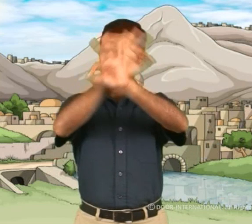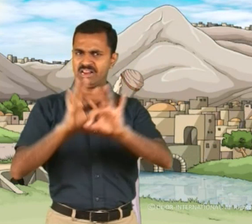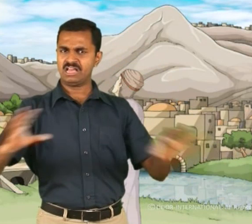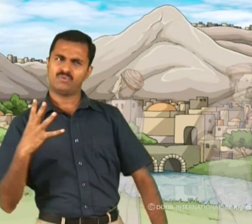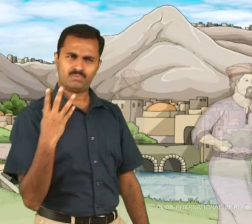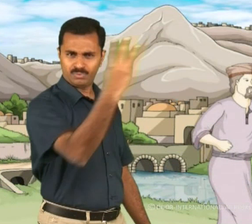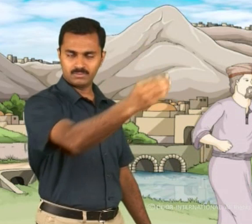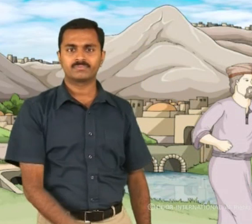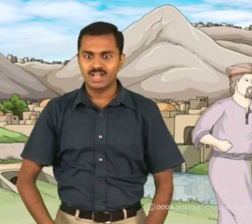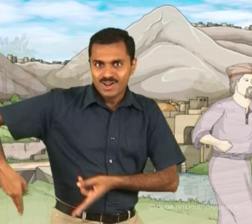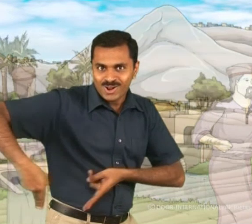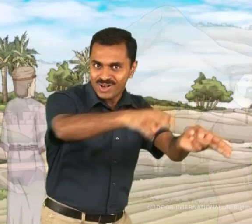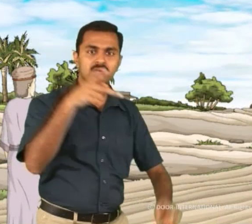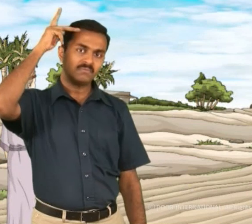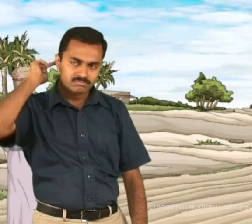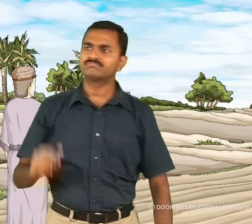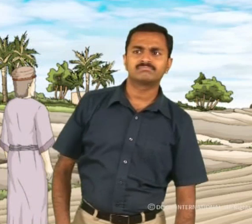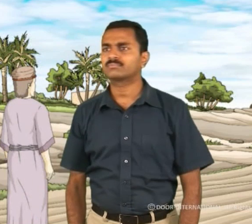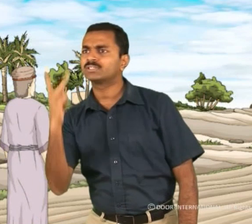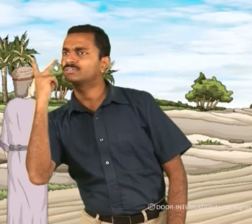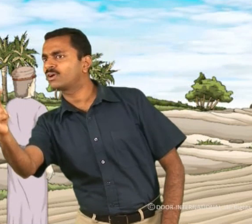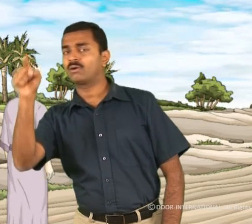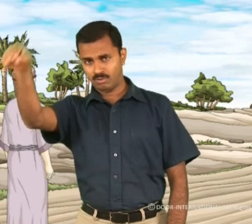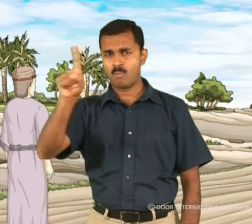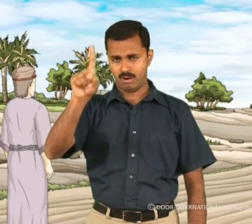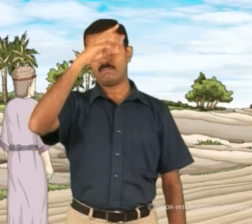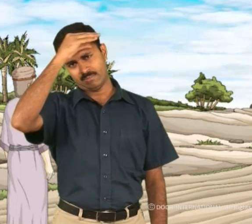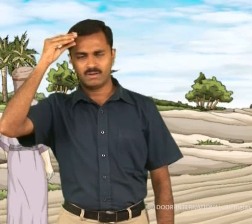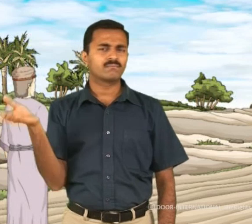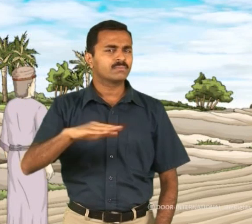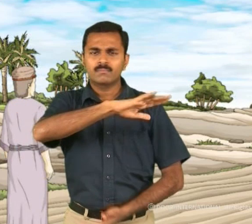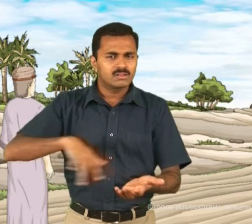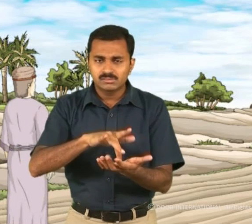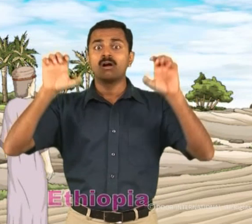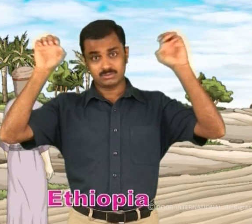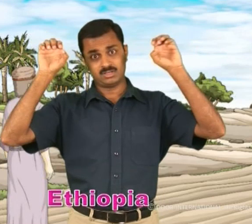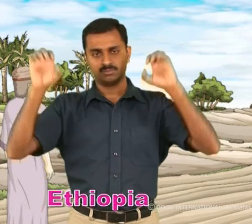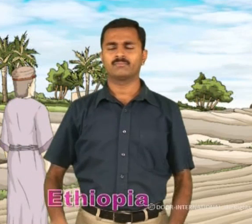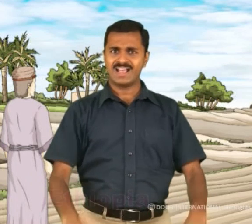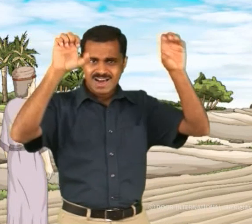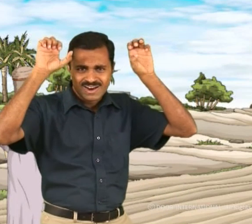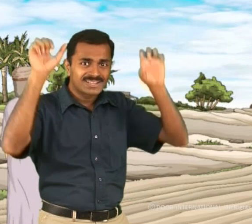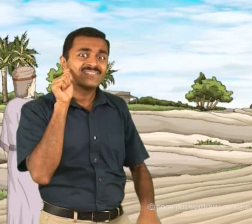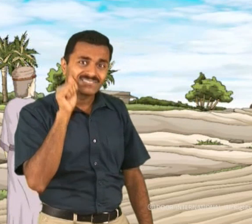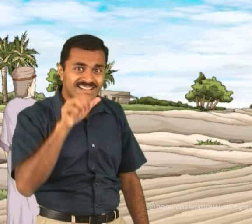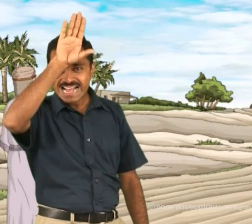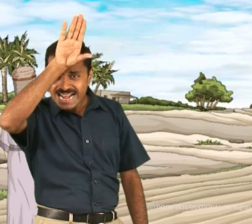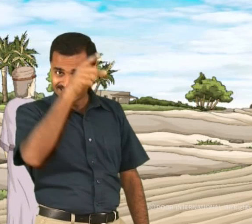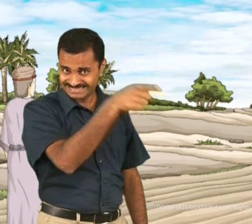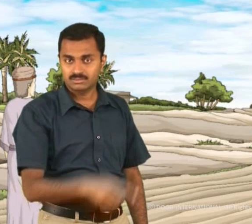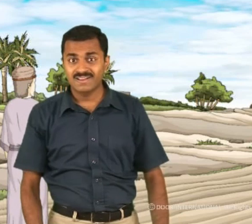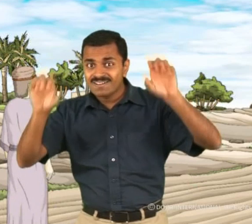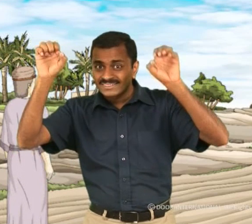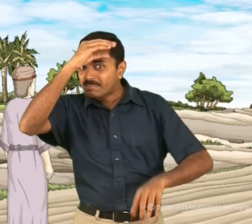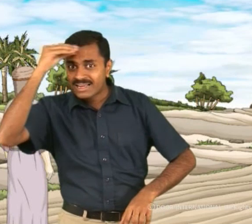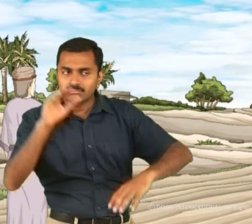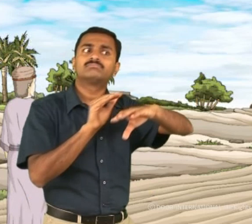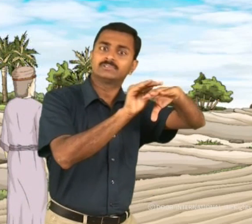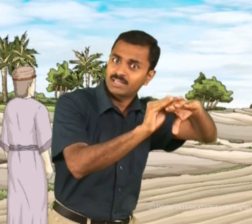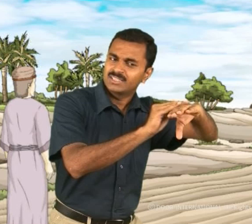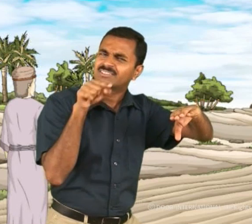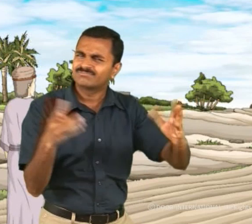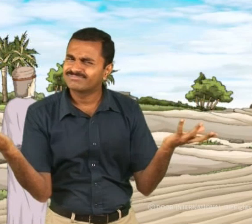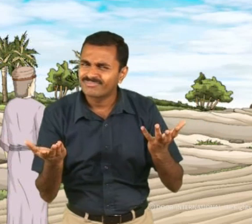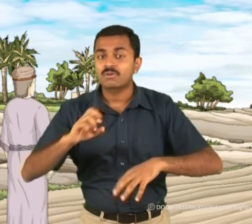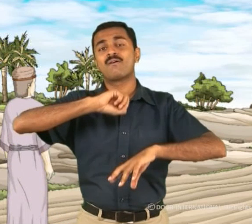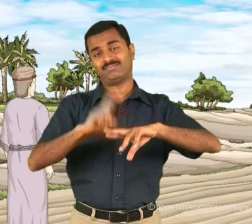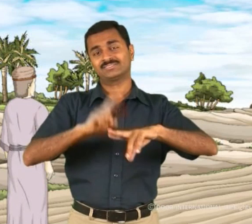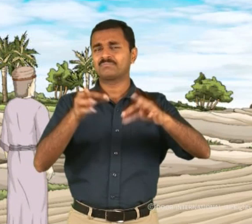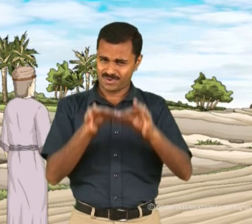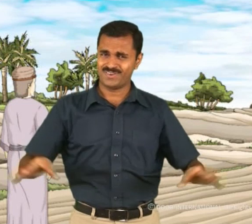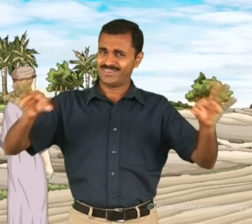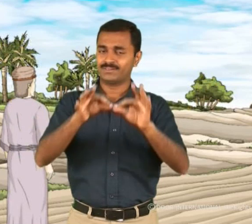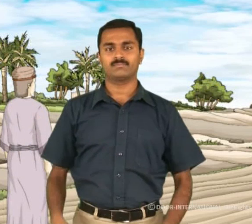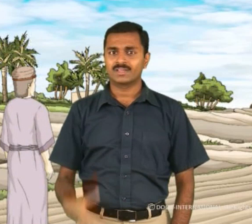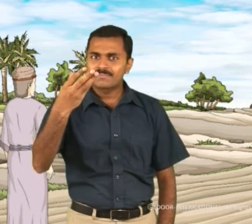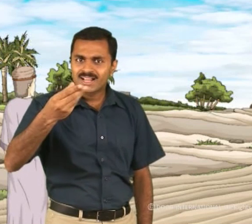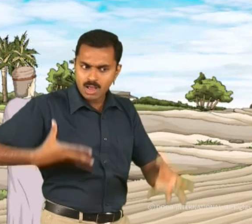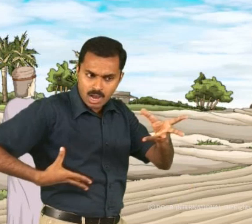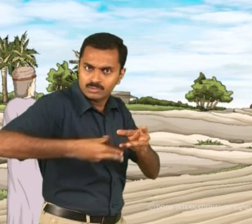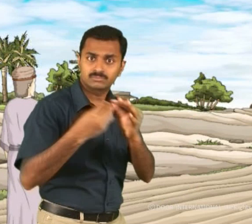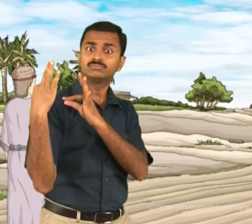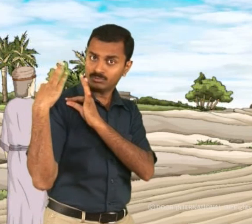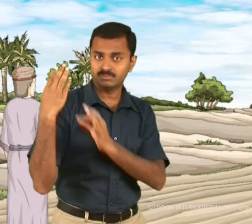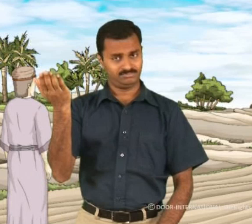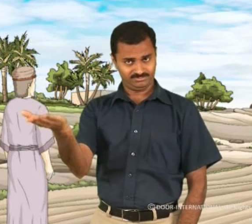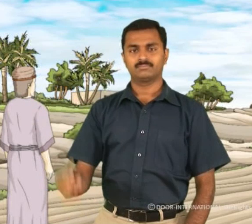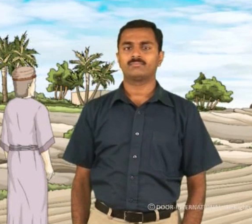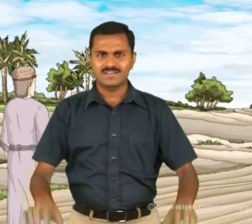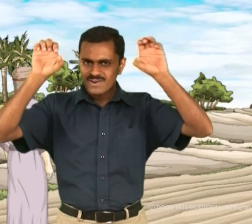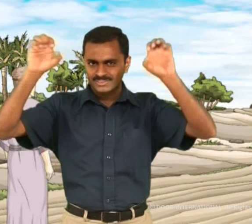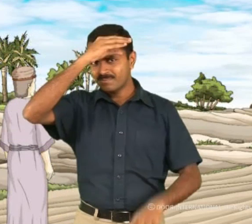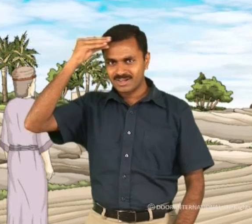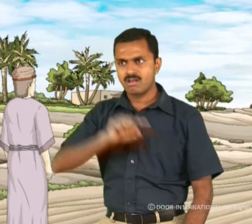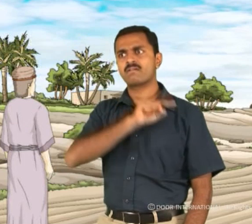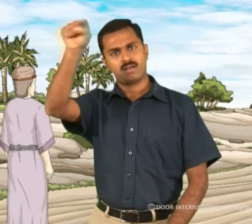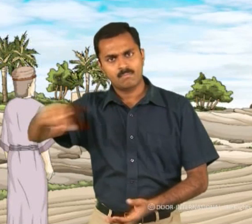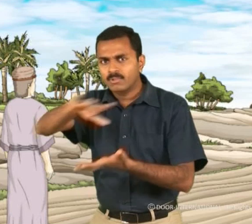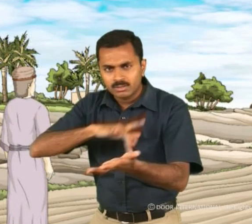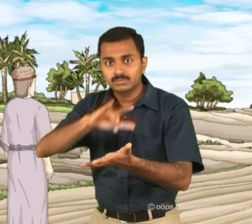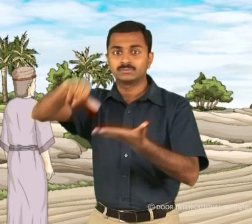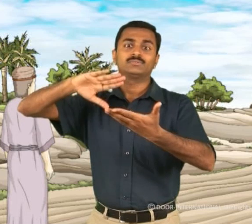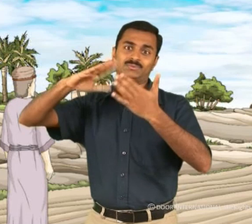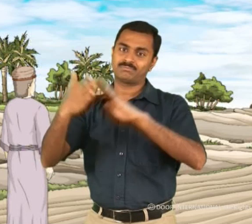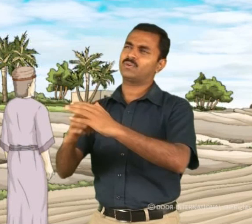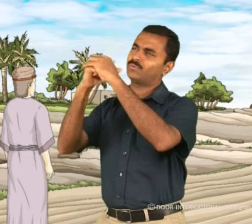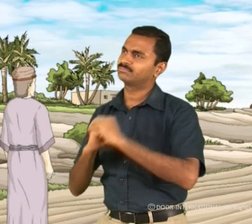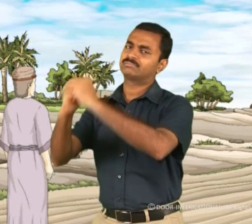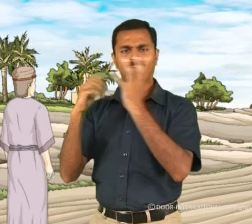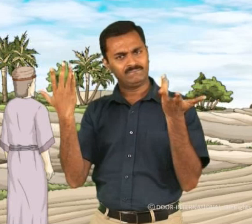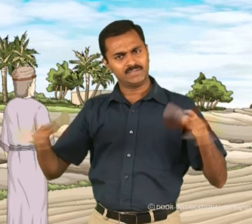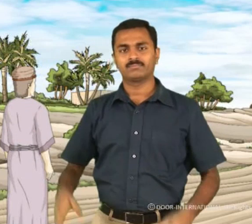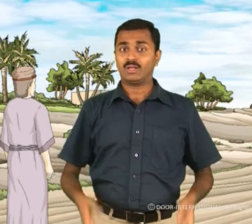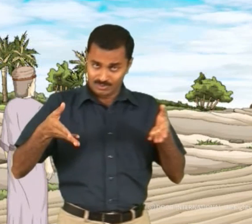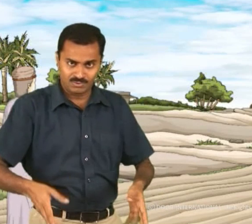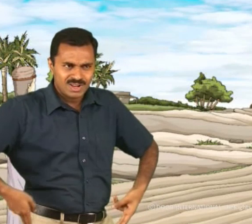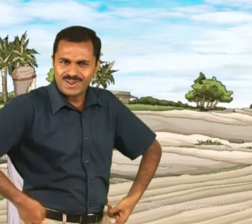So he started out, and on his way he met an Ethiopian eunuch, a court official in charge of the entire treasury of Candace, queen of the Ethiopians.